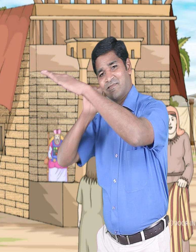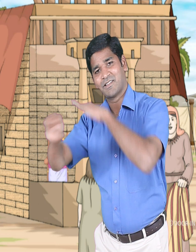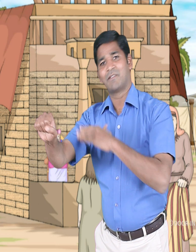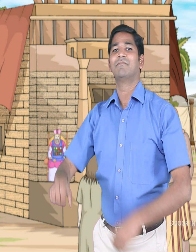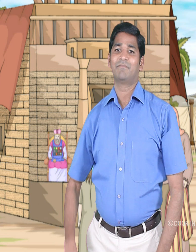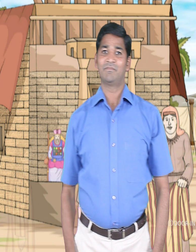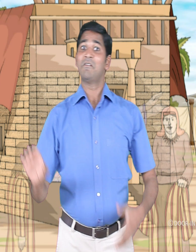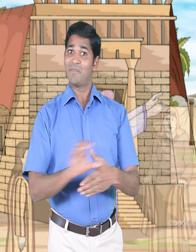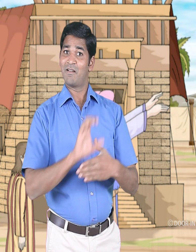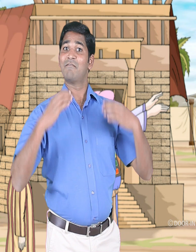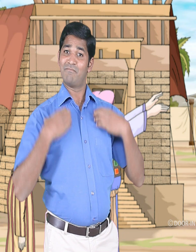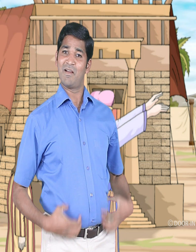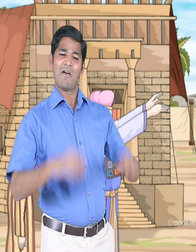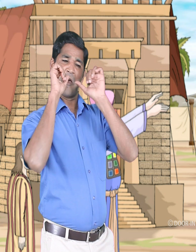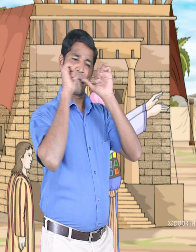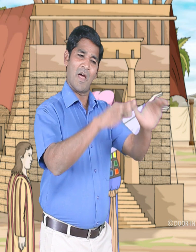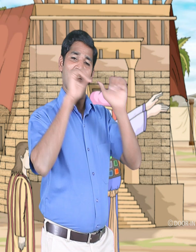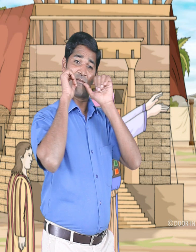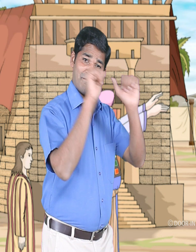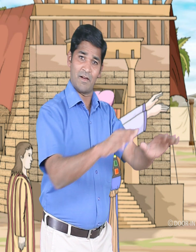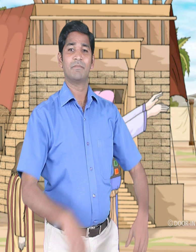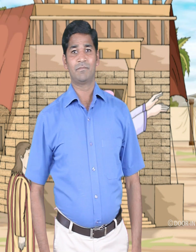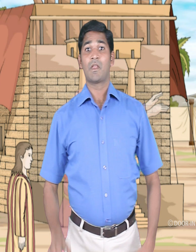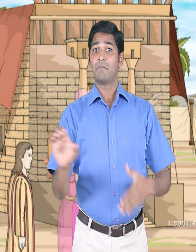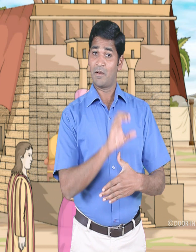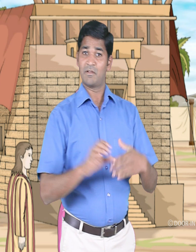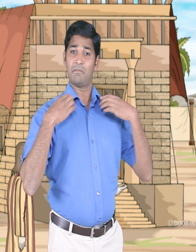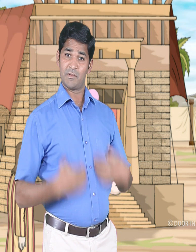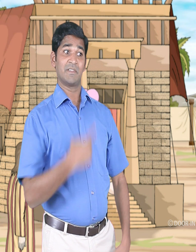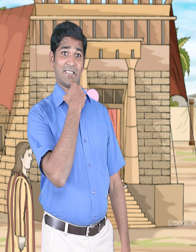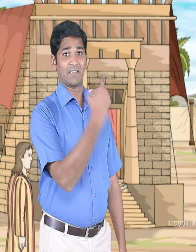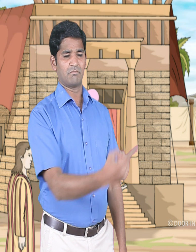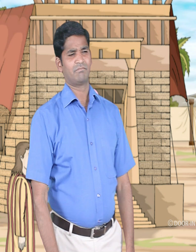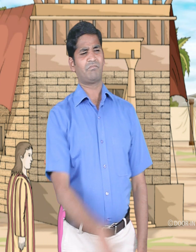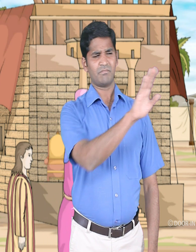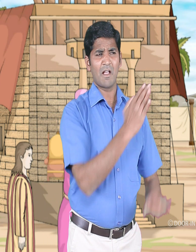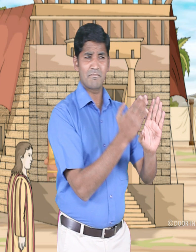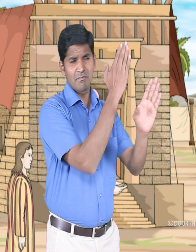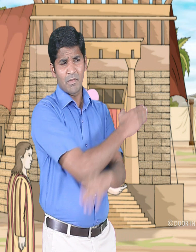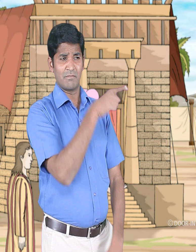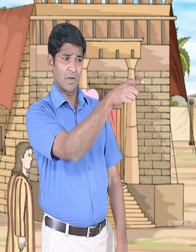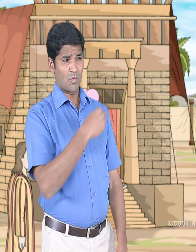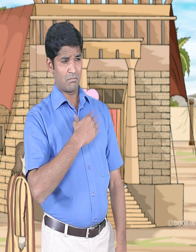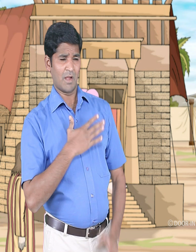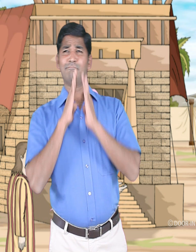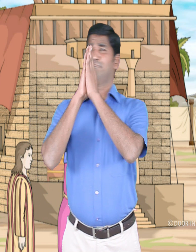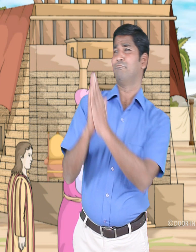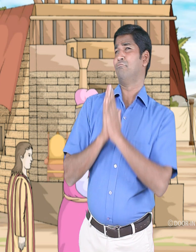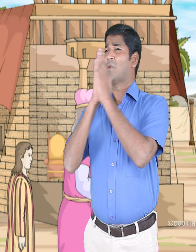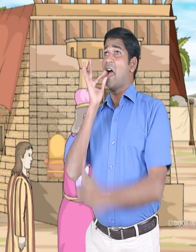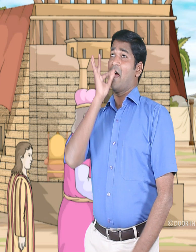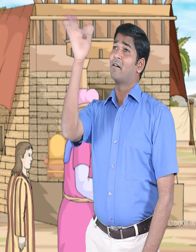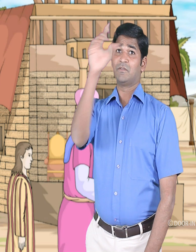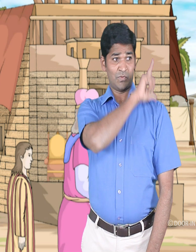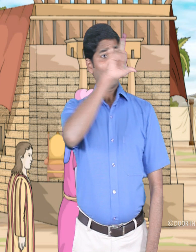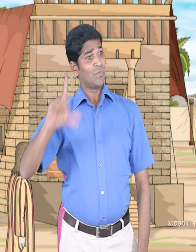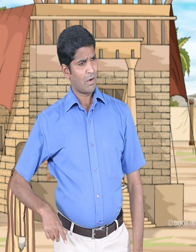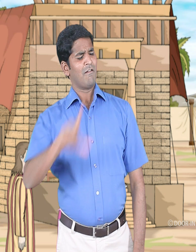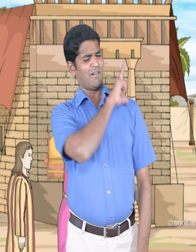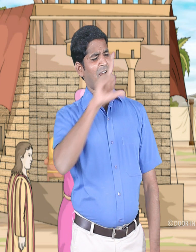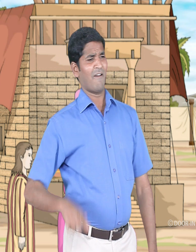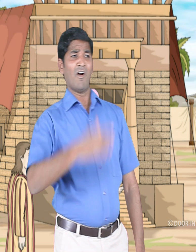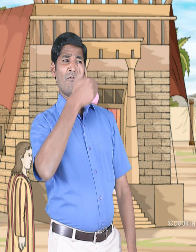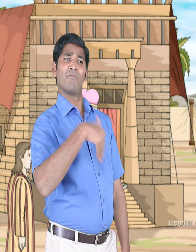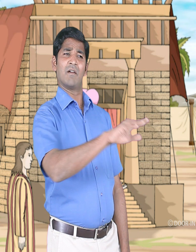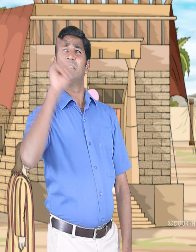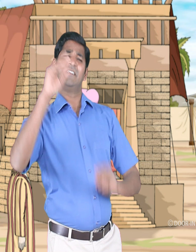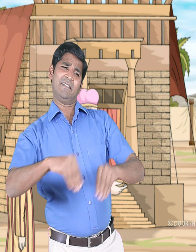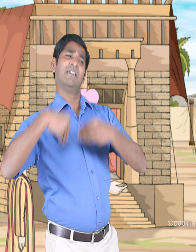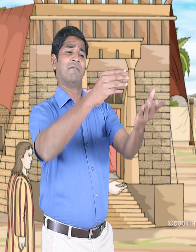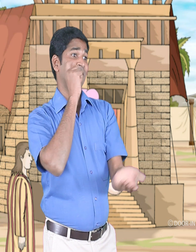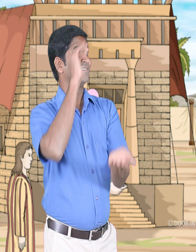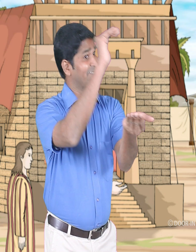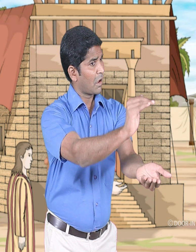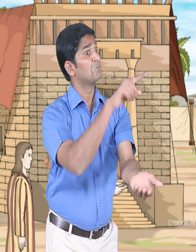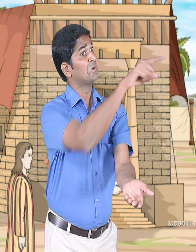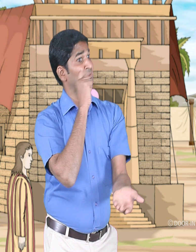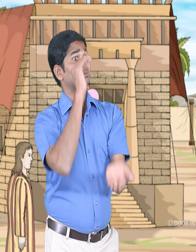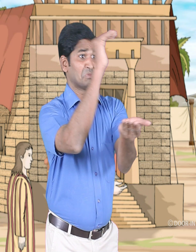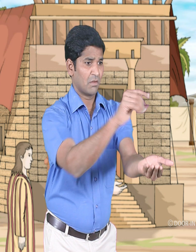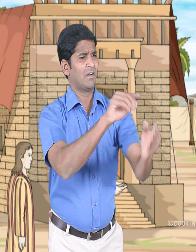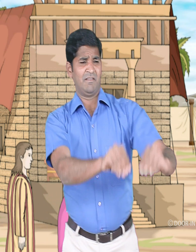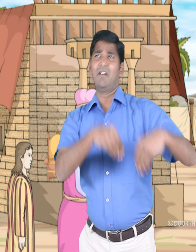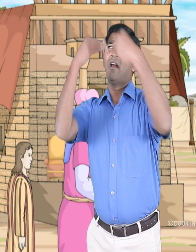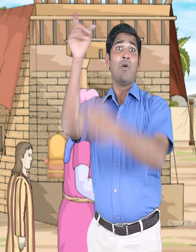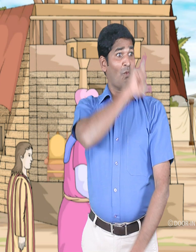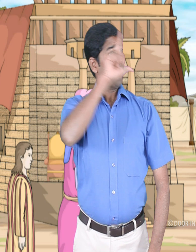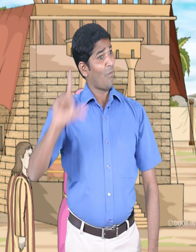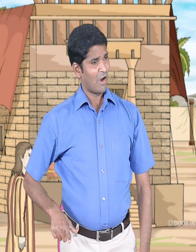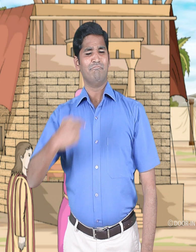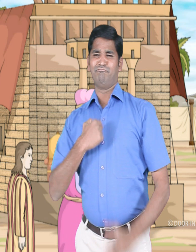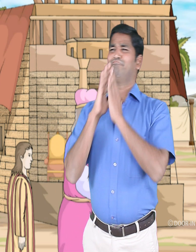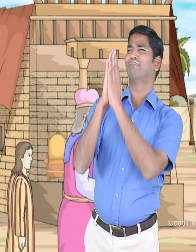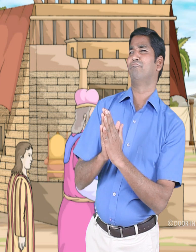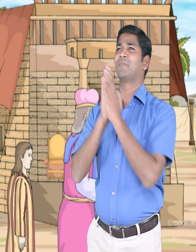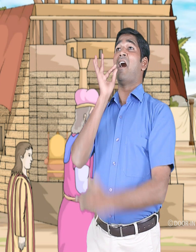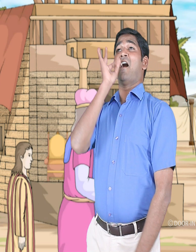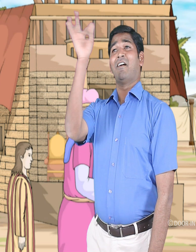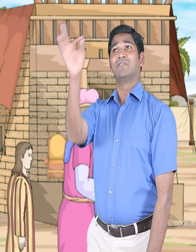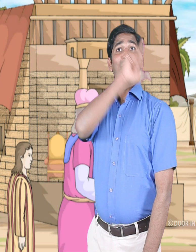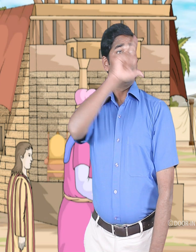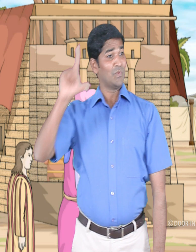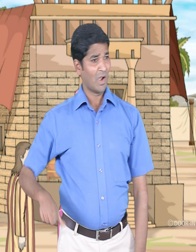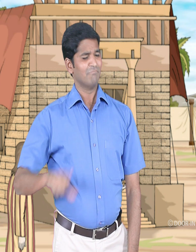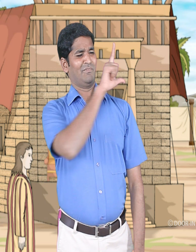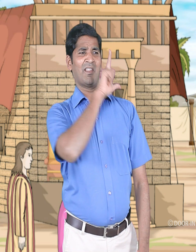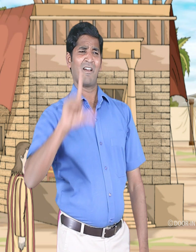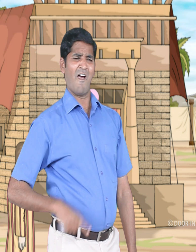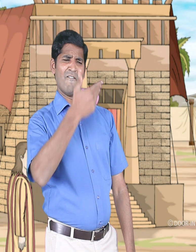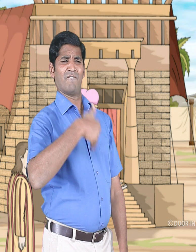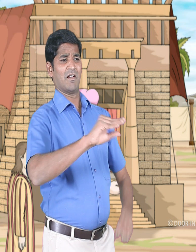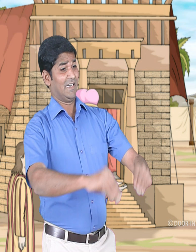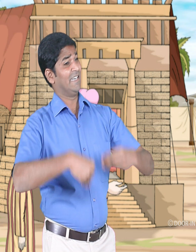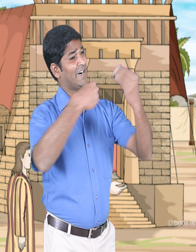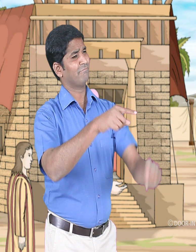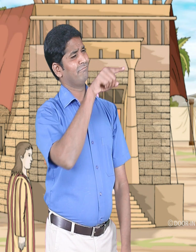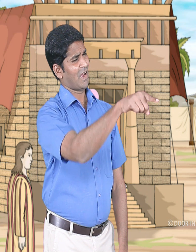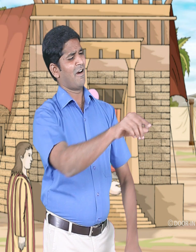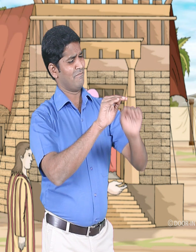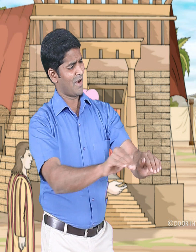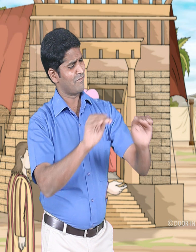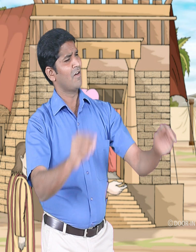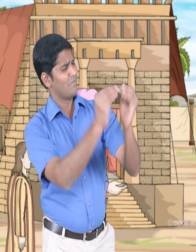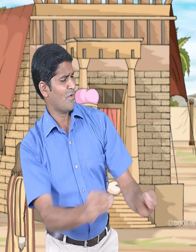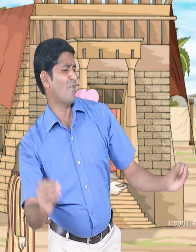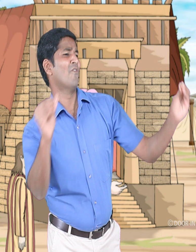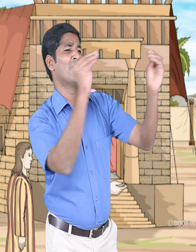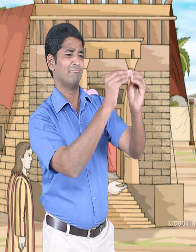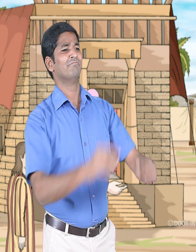And Eli would bless Elkanah and his wife, saying, “May the LORD give you children by this woman in place of the one she dedicated to the LORD.”